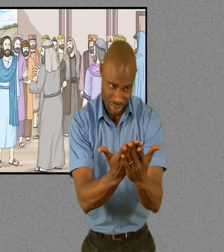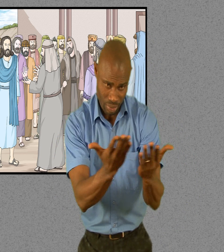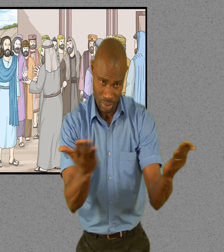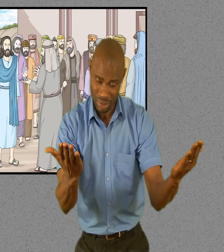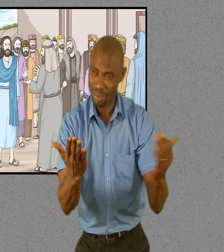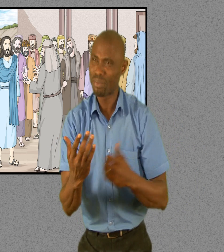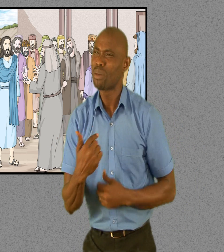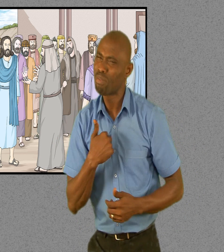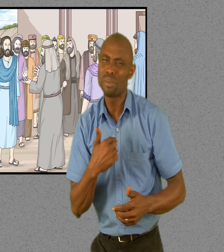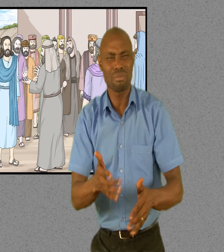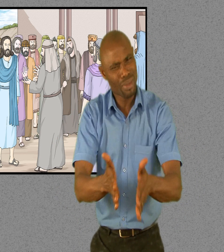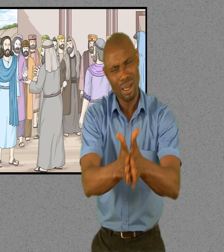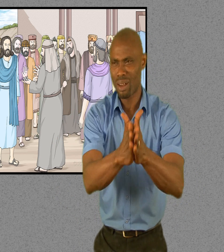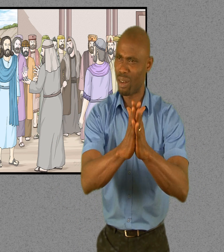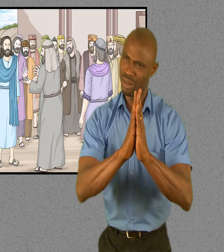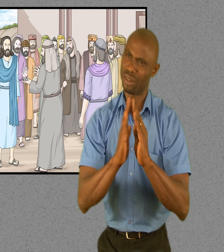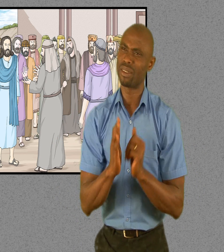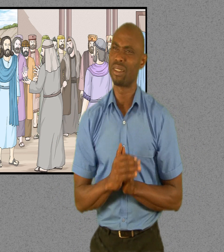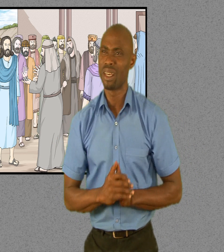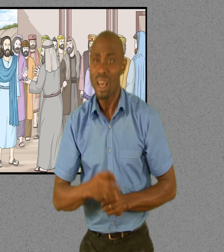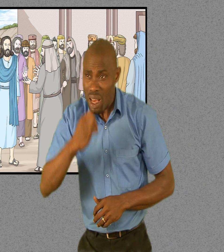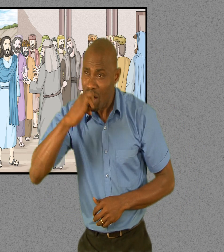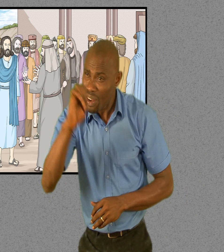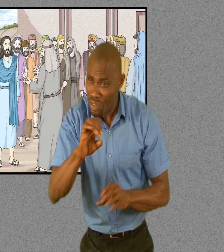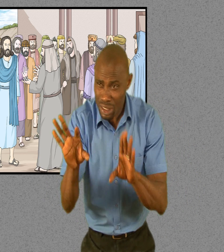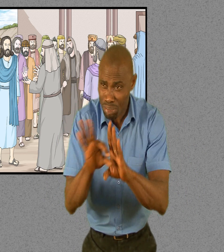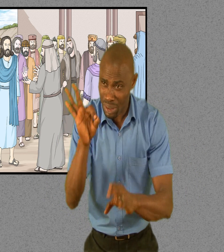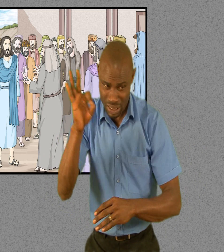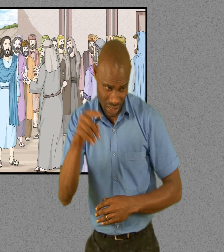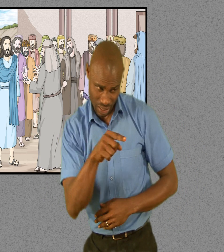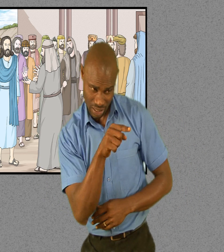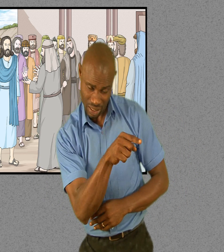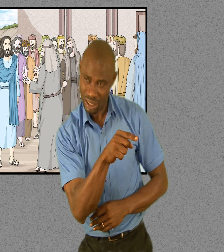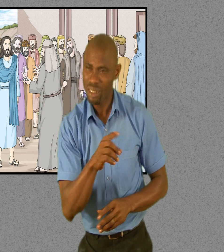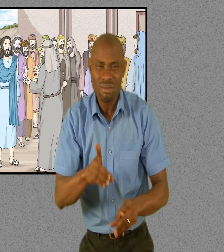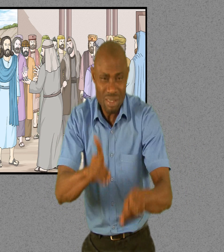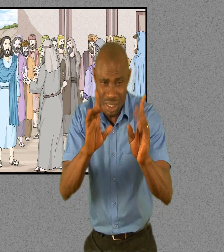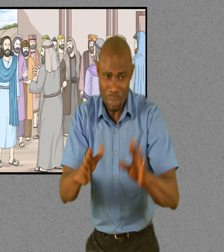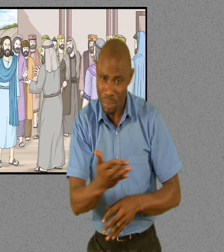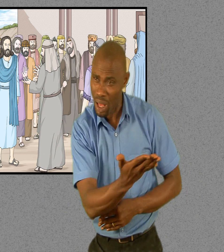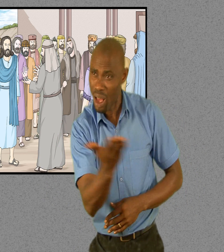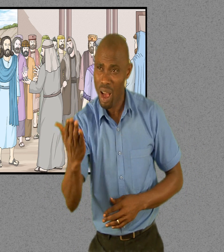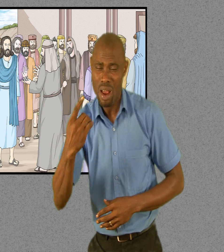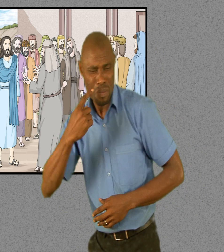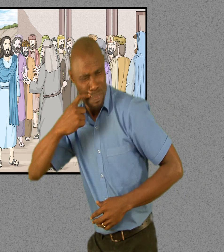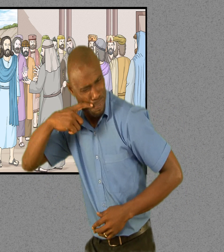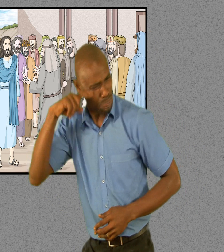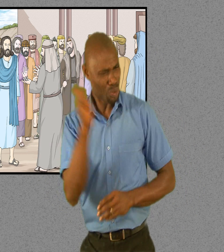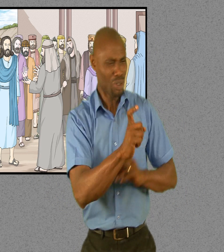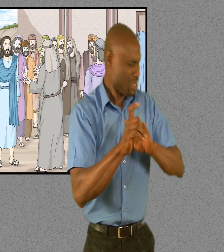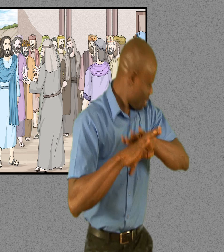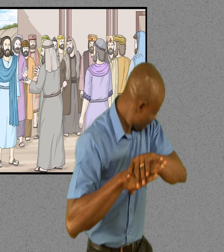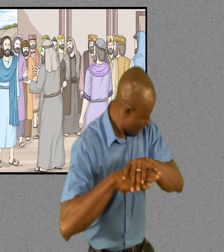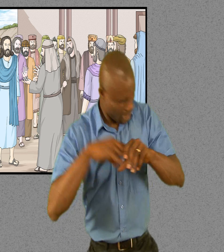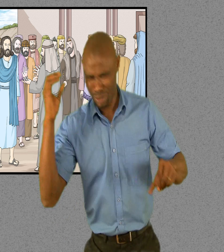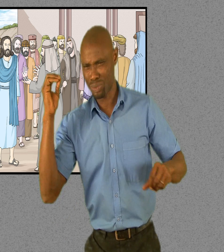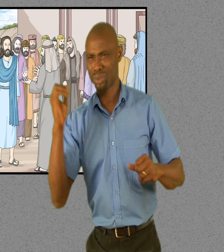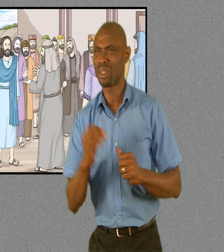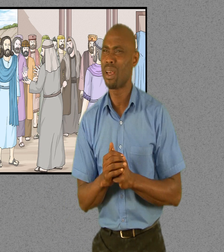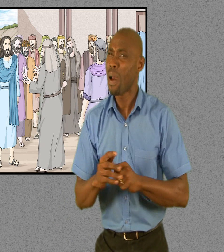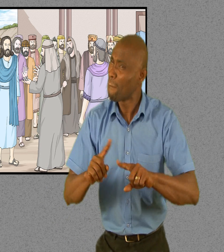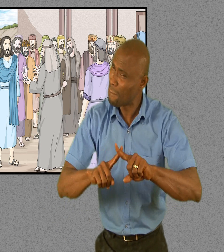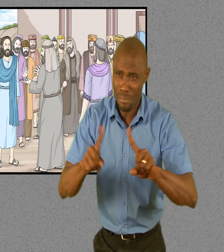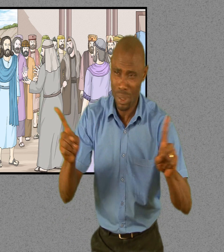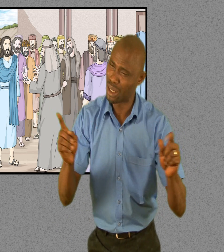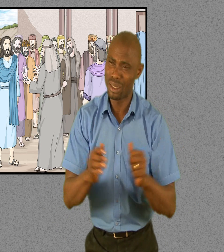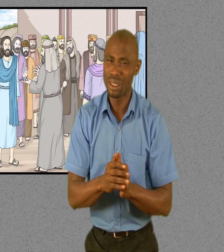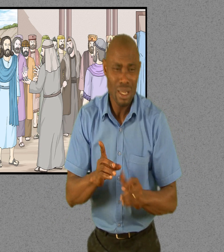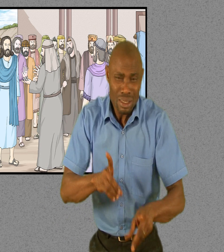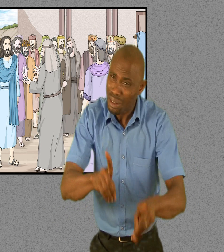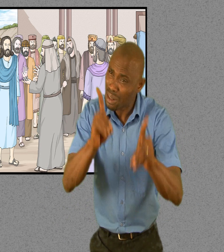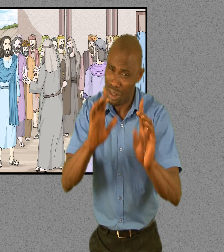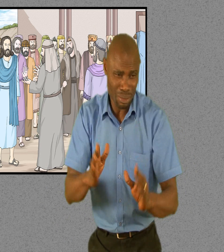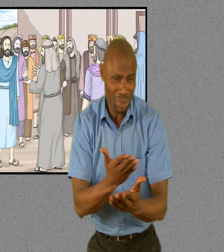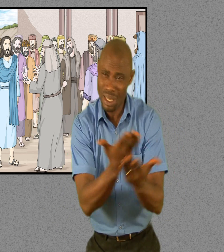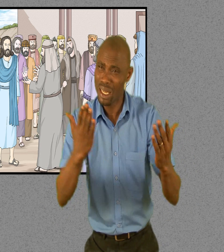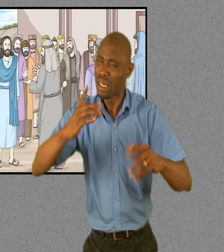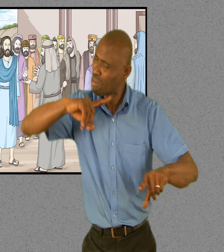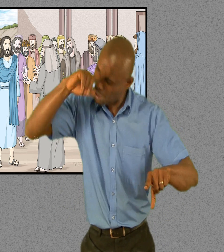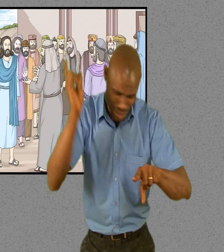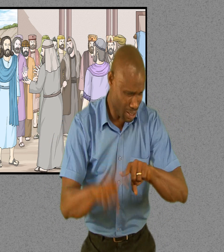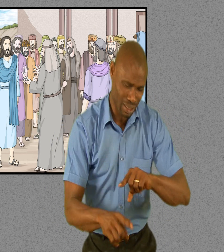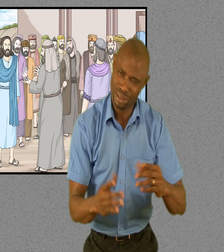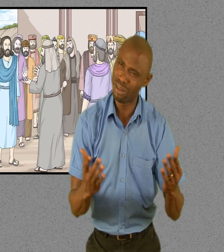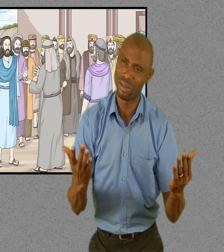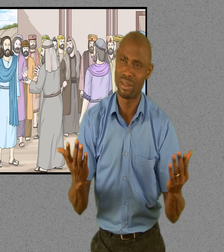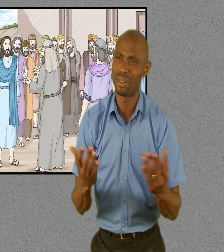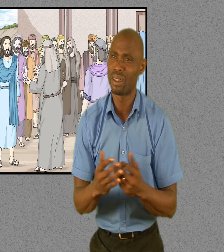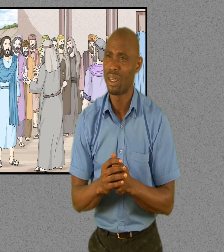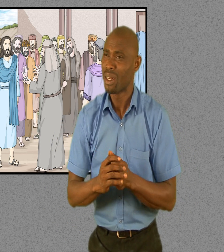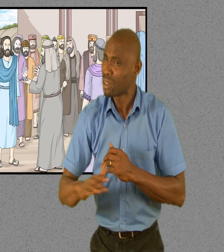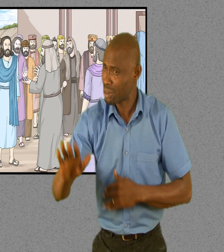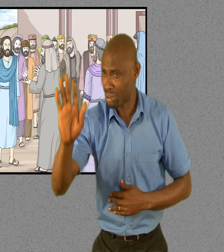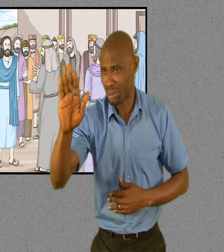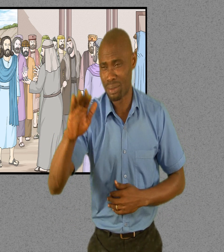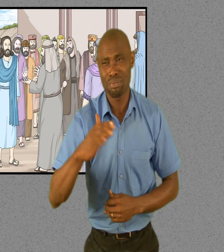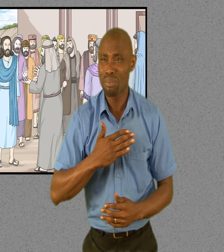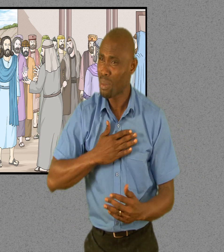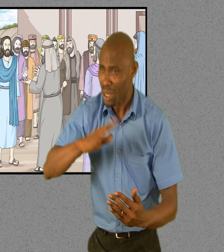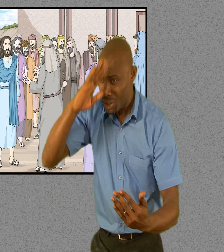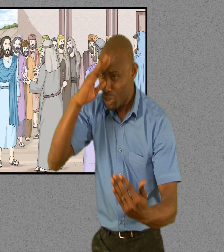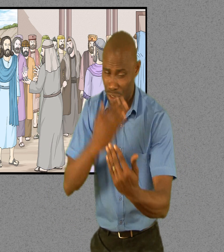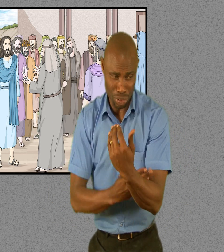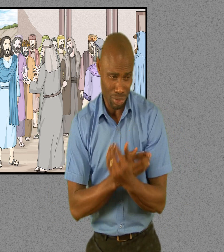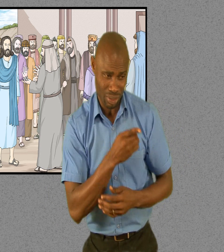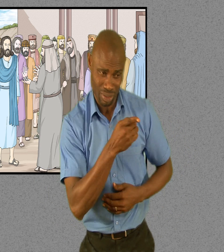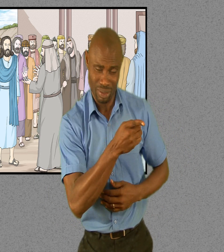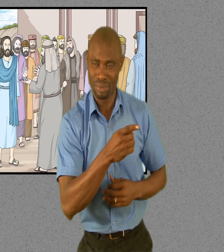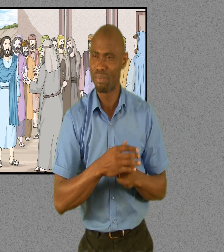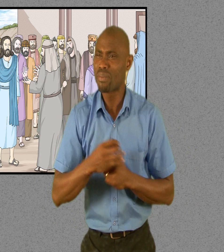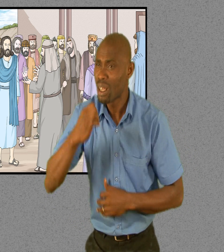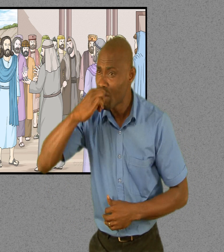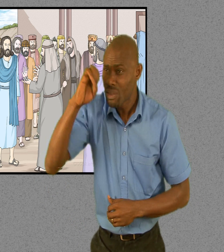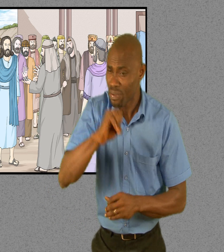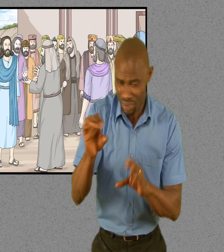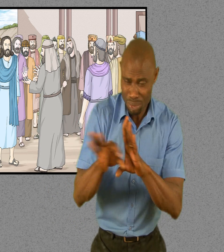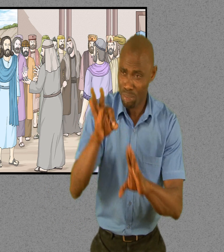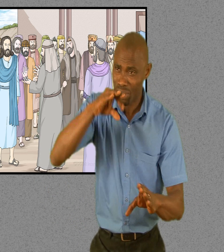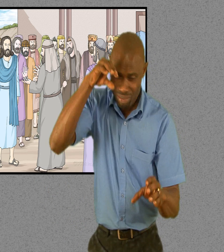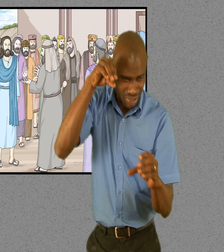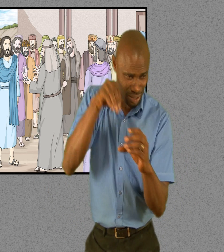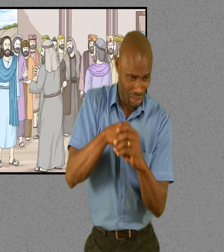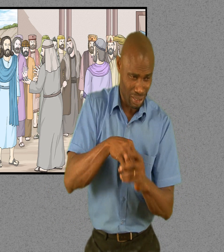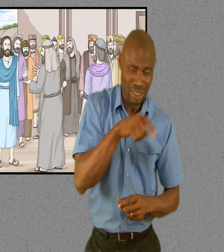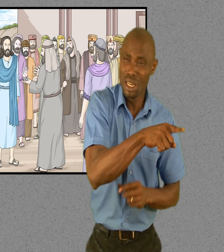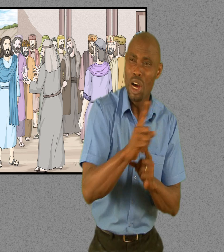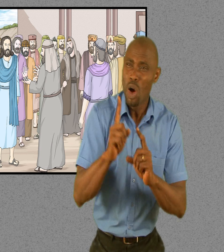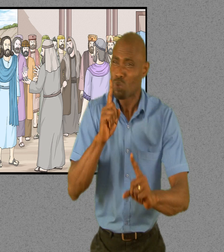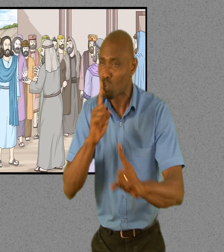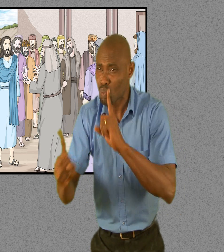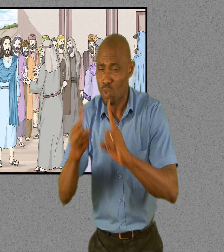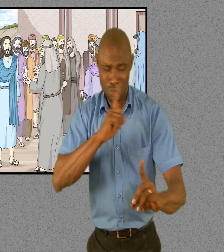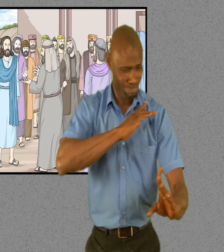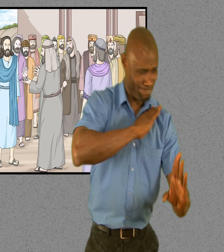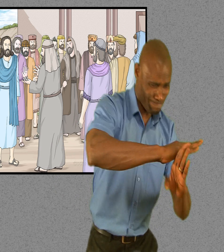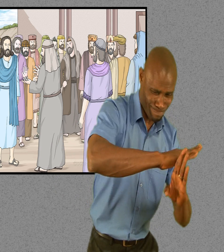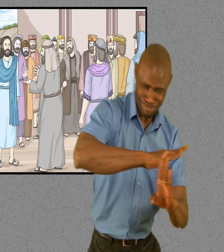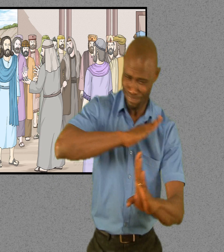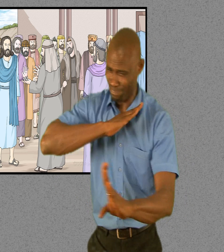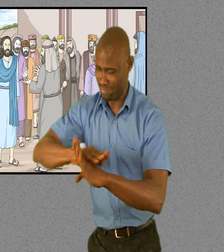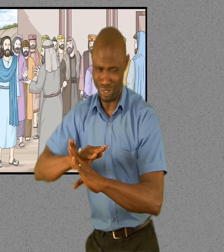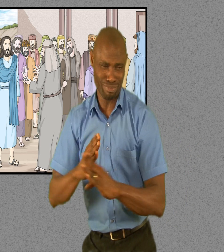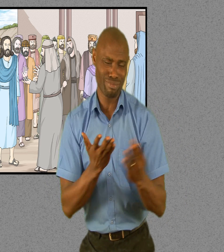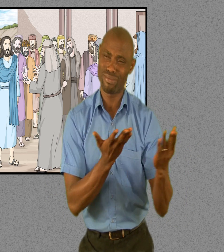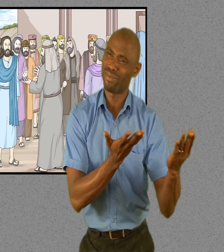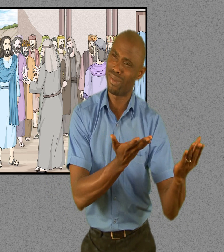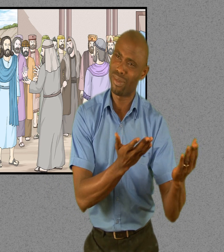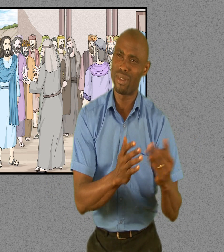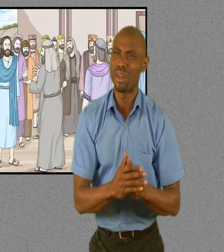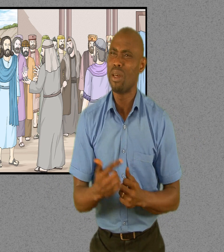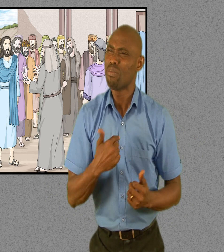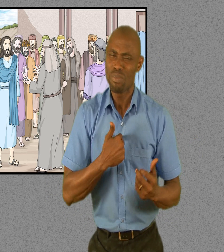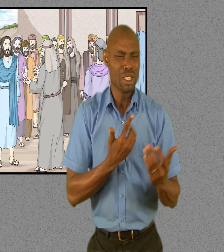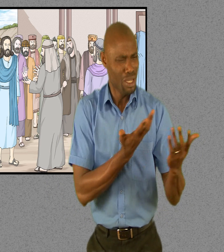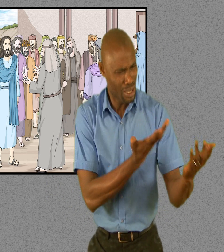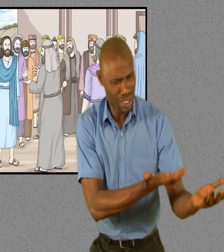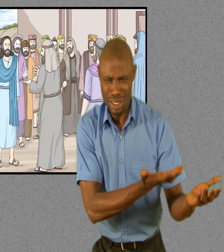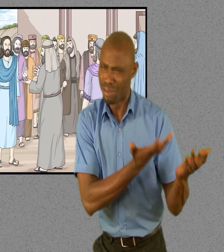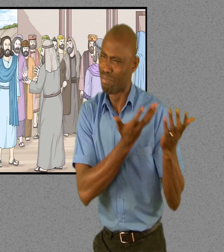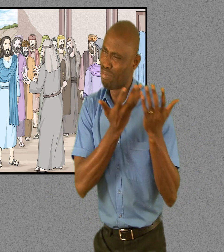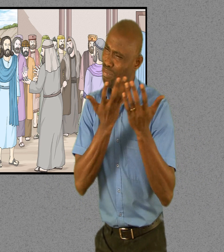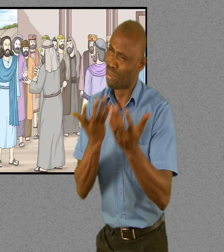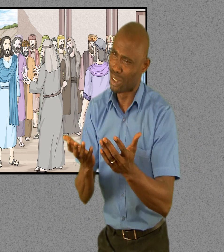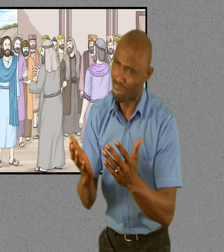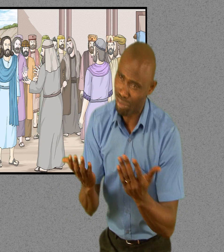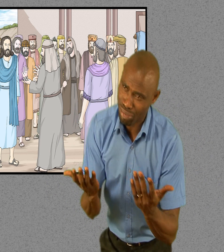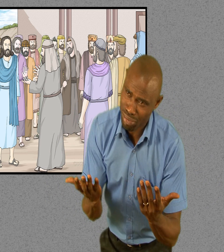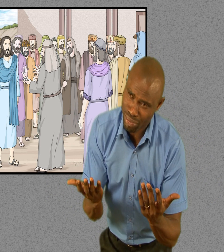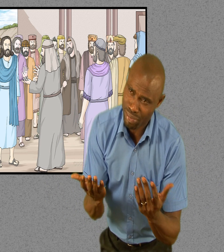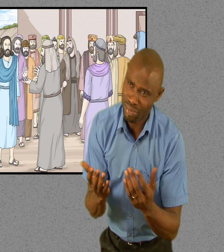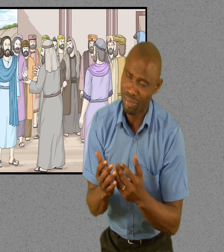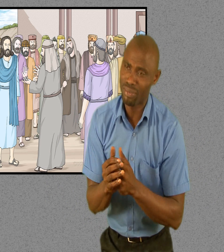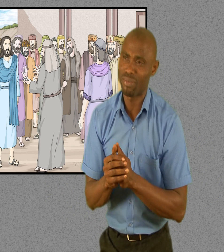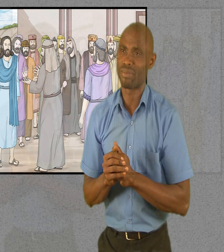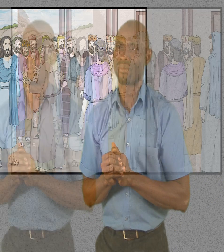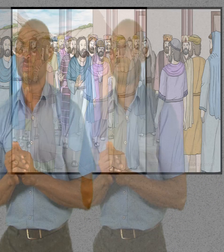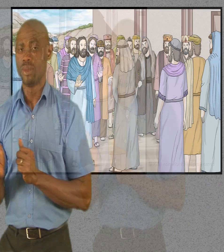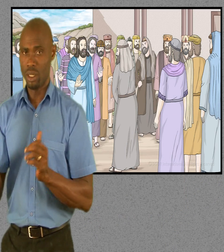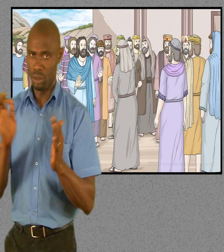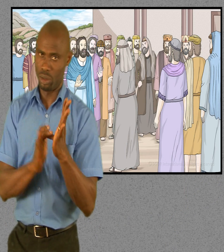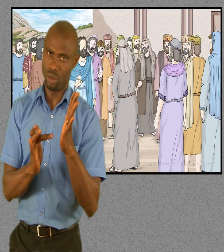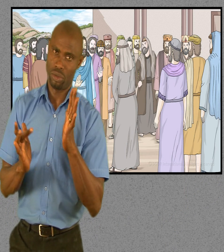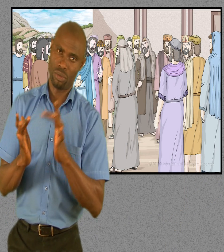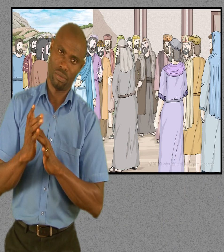I asked Your disciples to drive it out, but they were unable.”